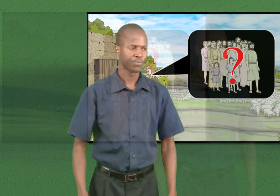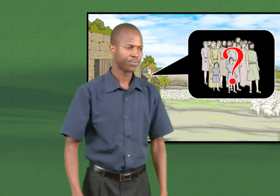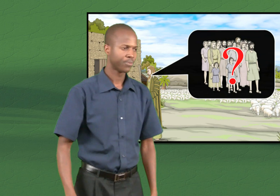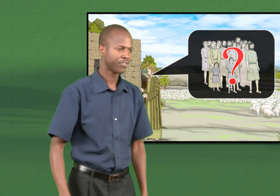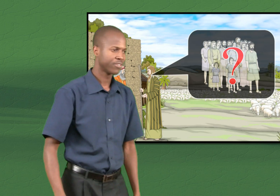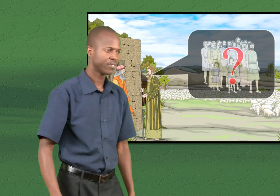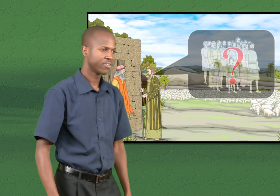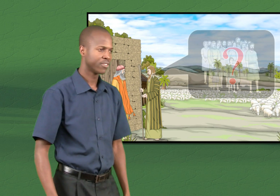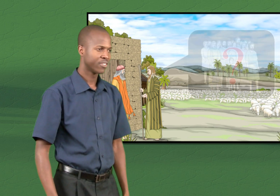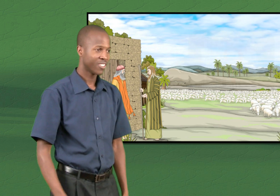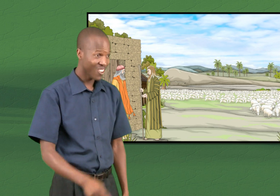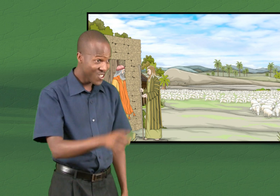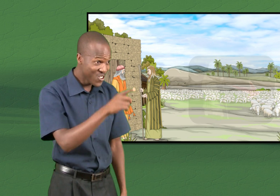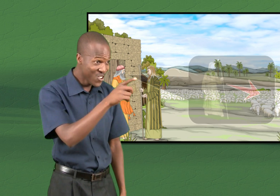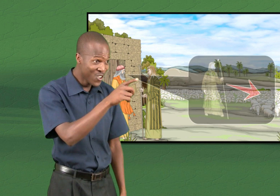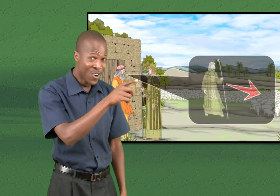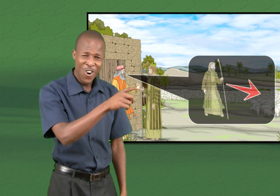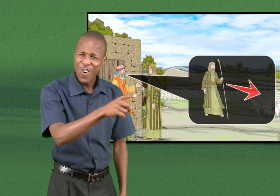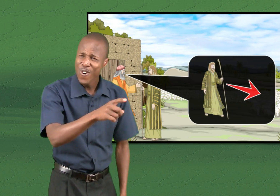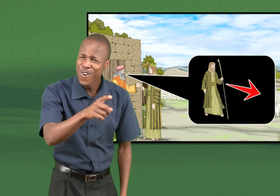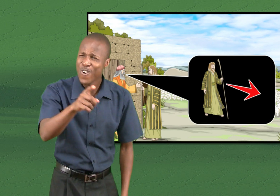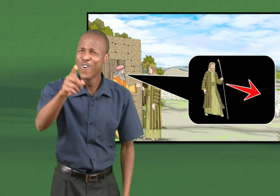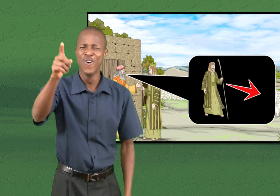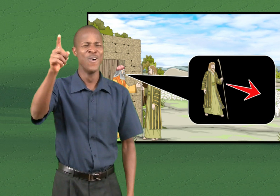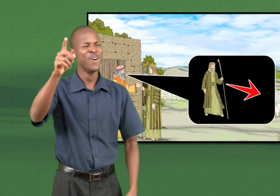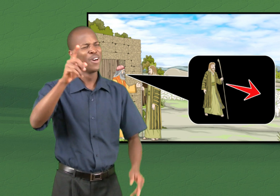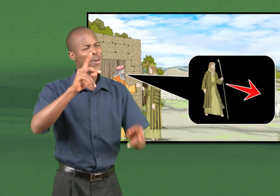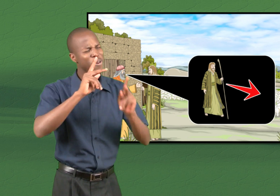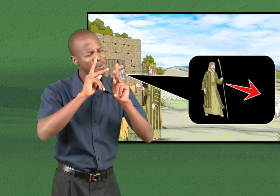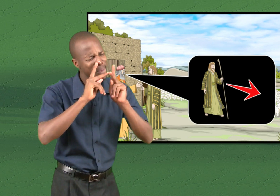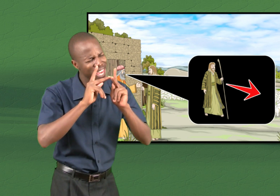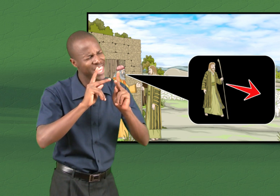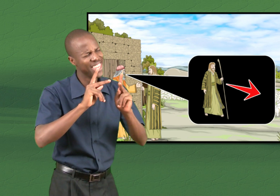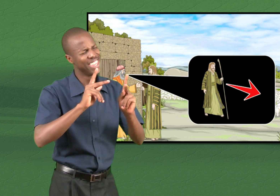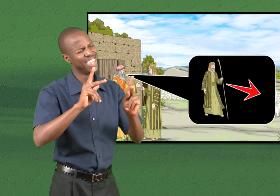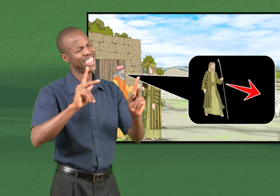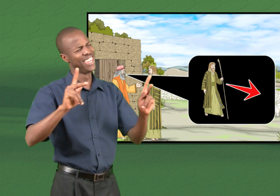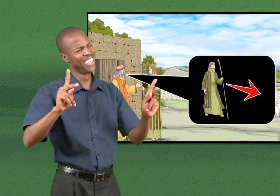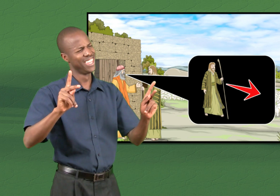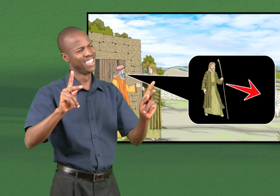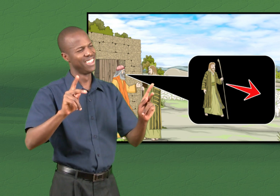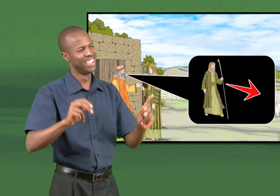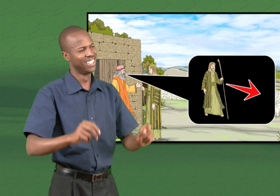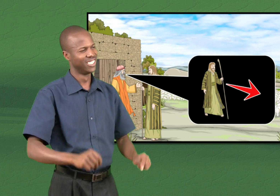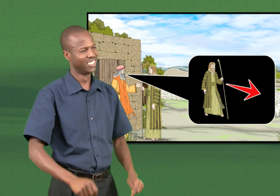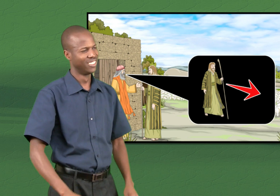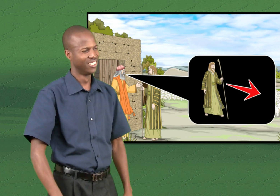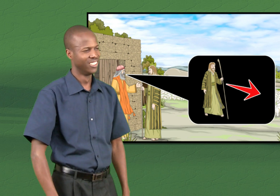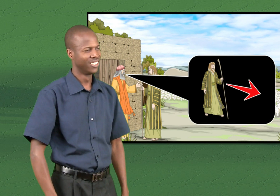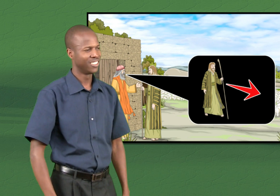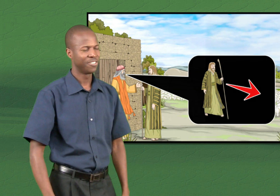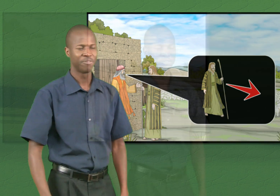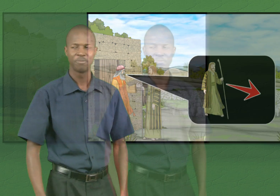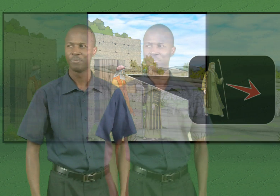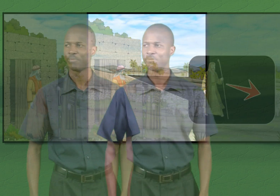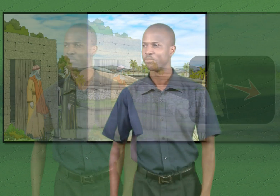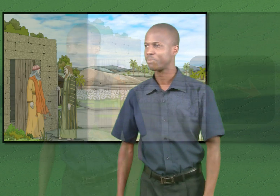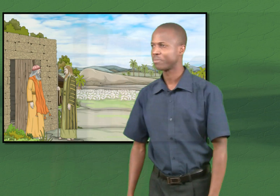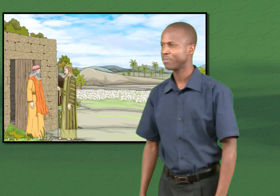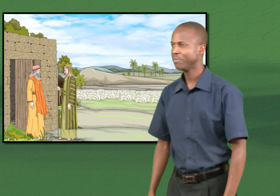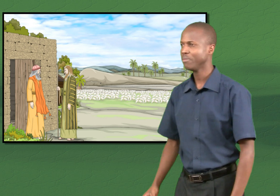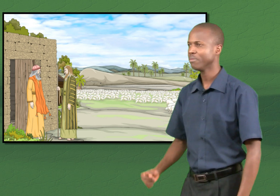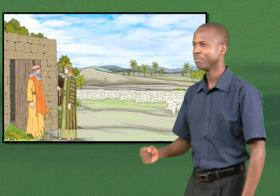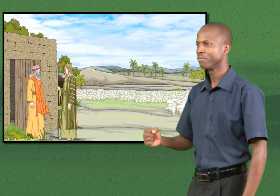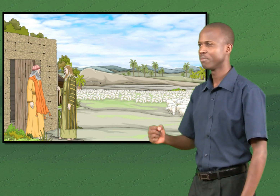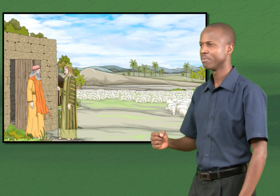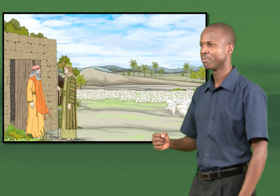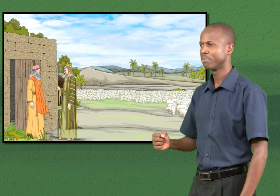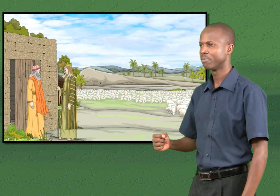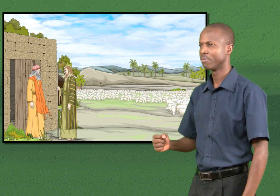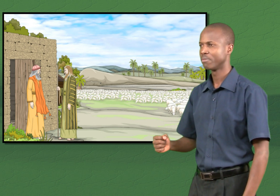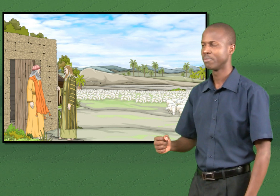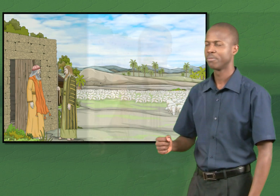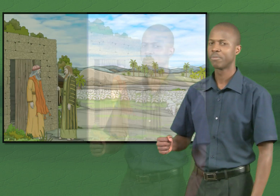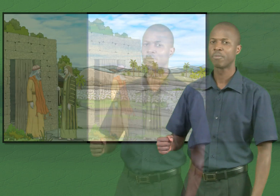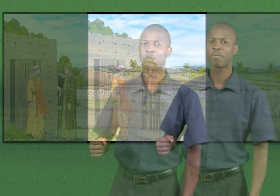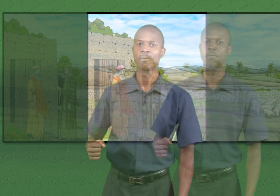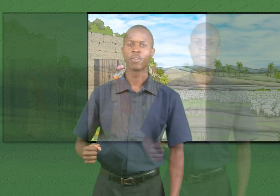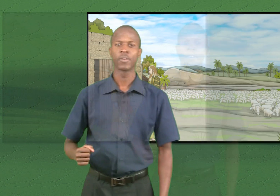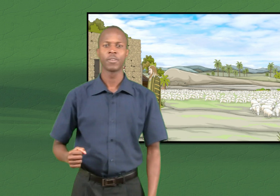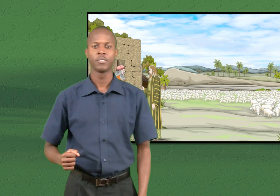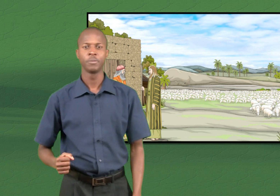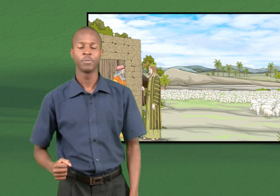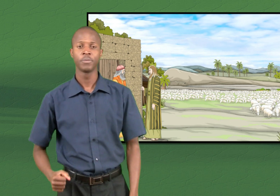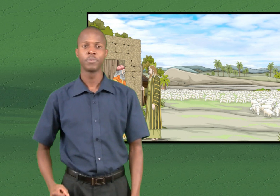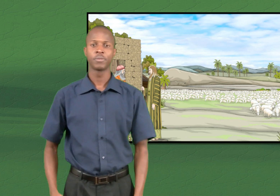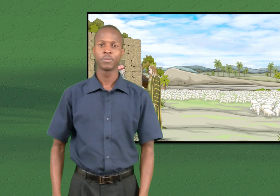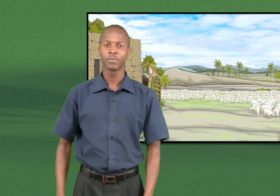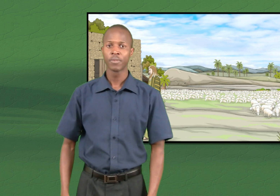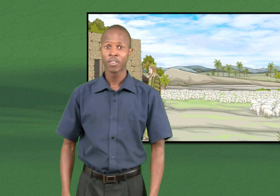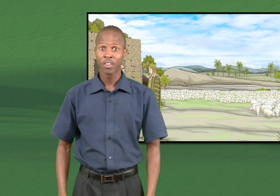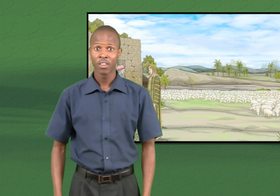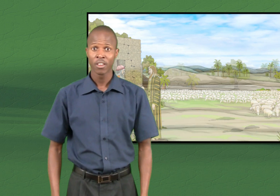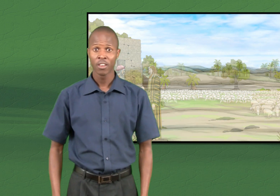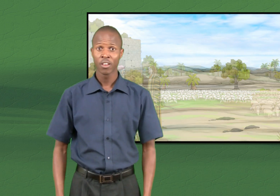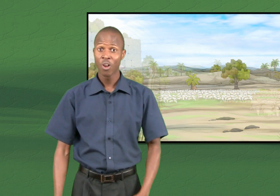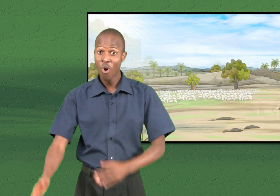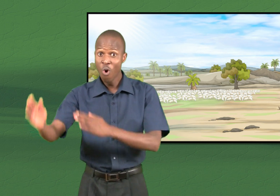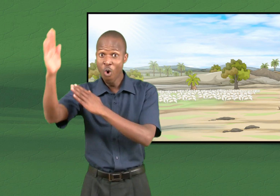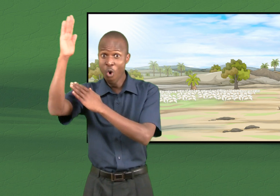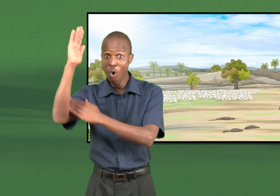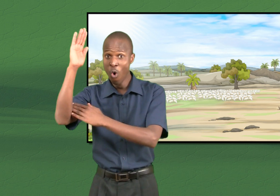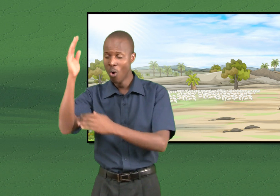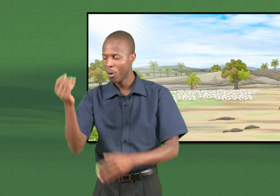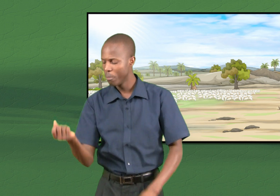“Go in peace,” Jethro replied.